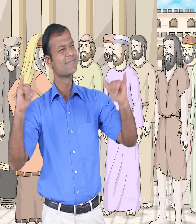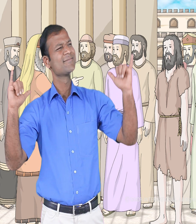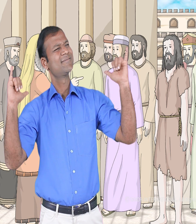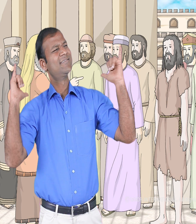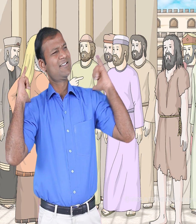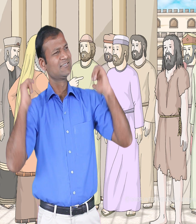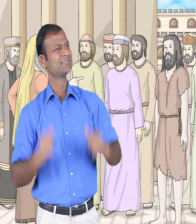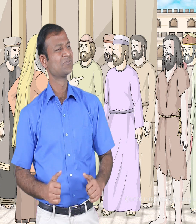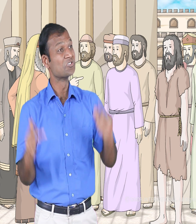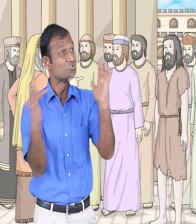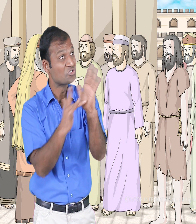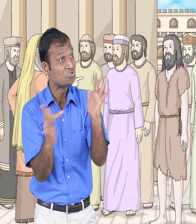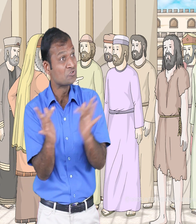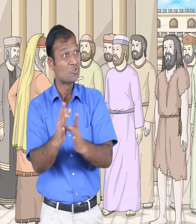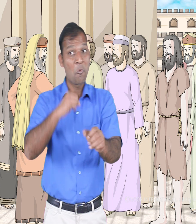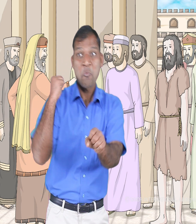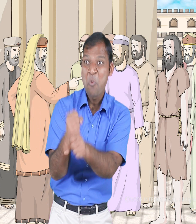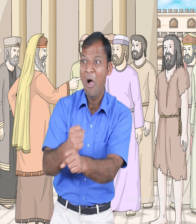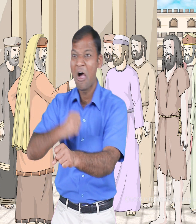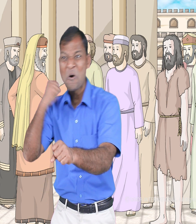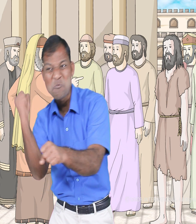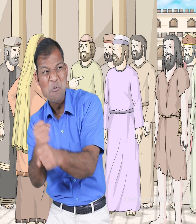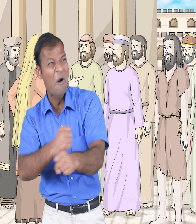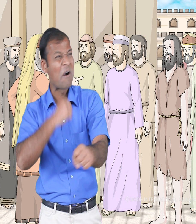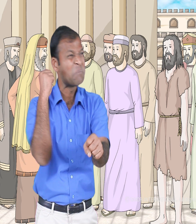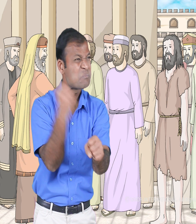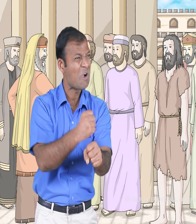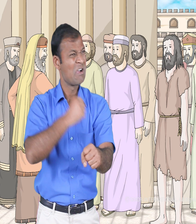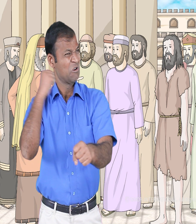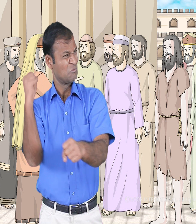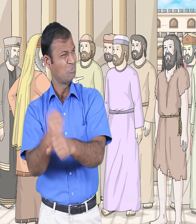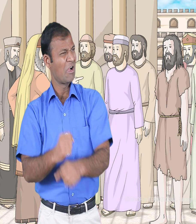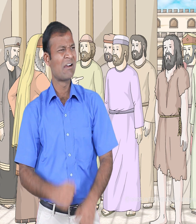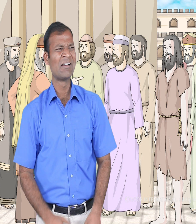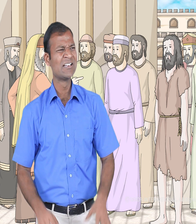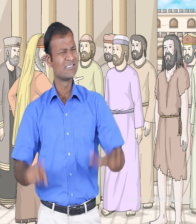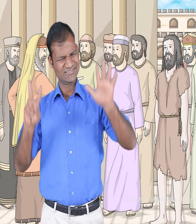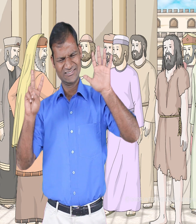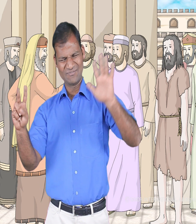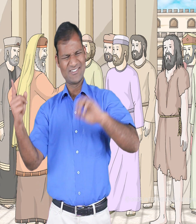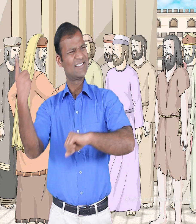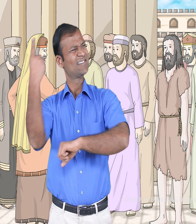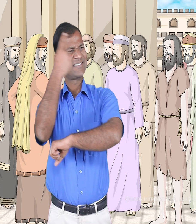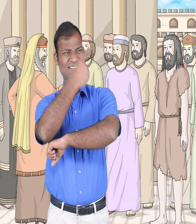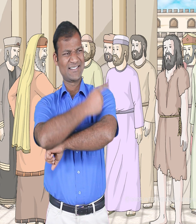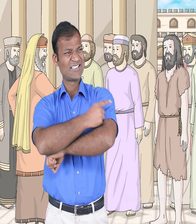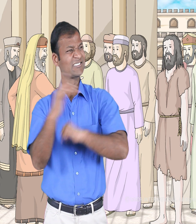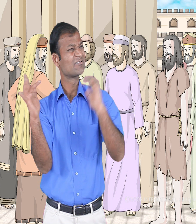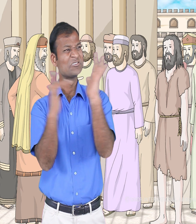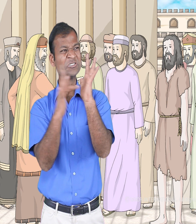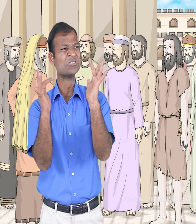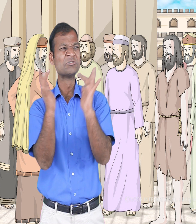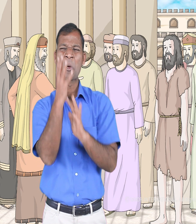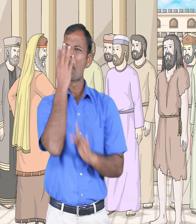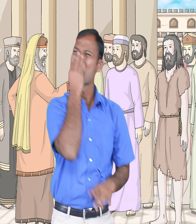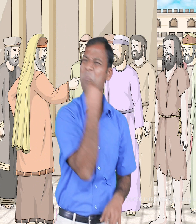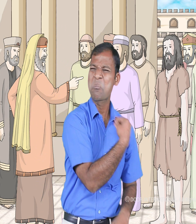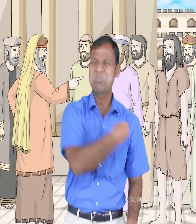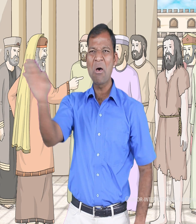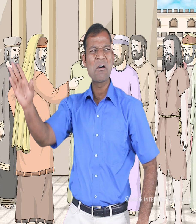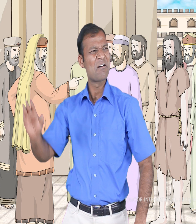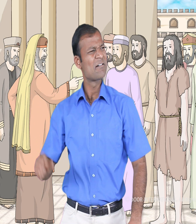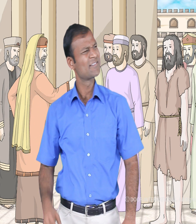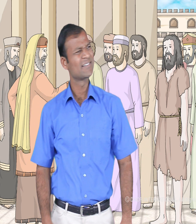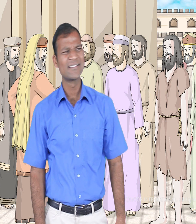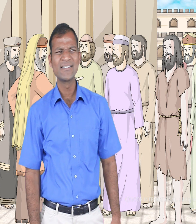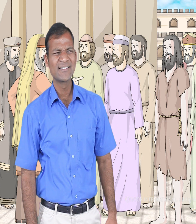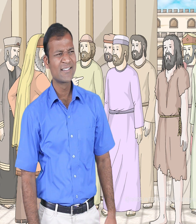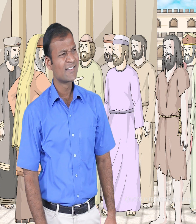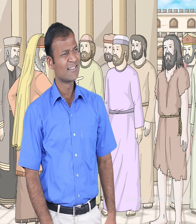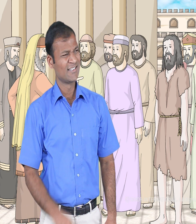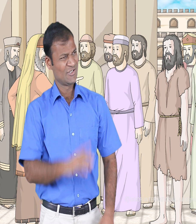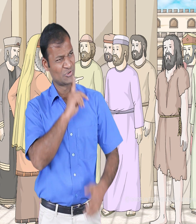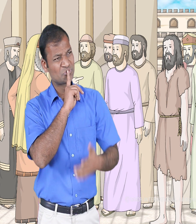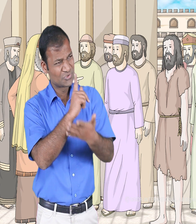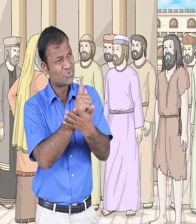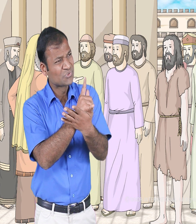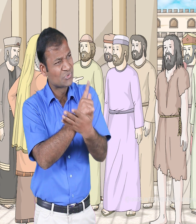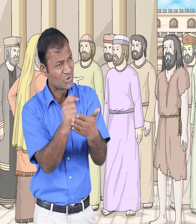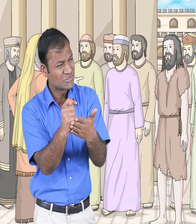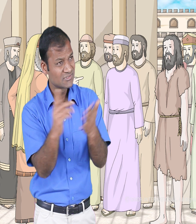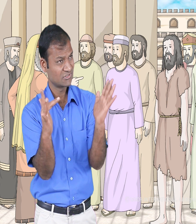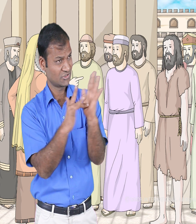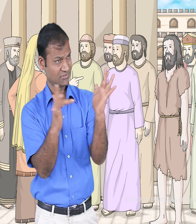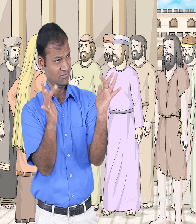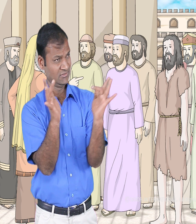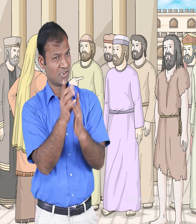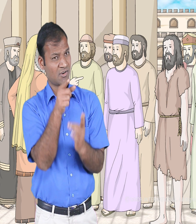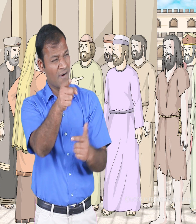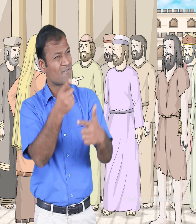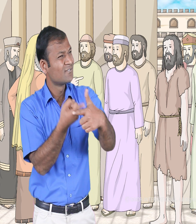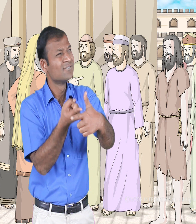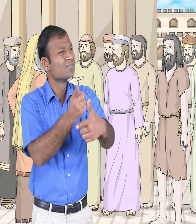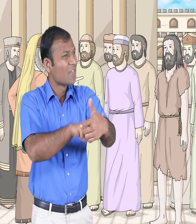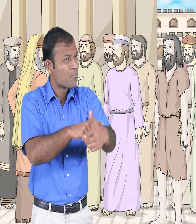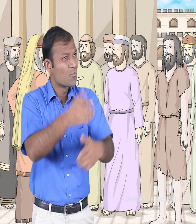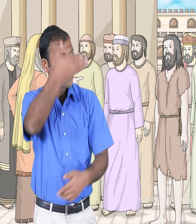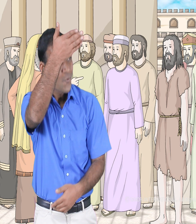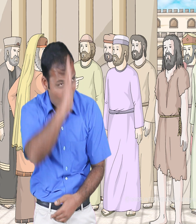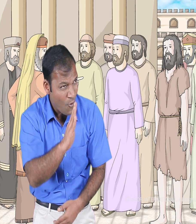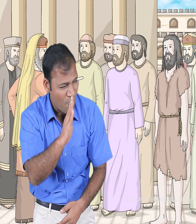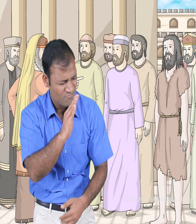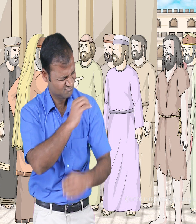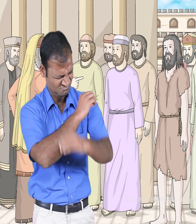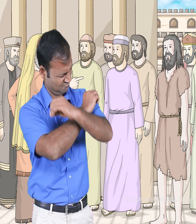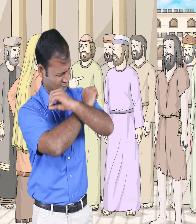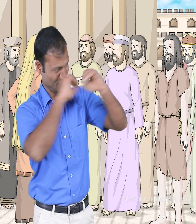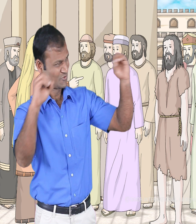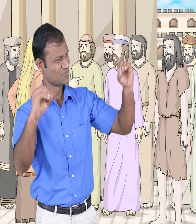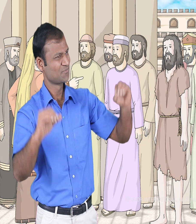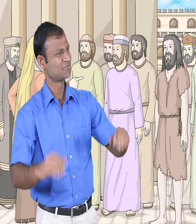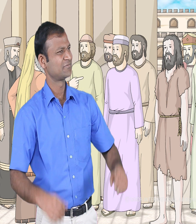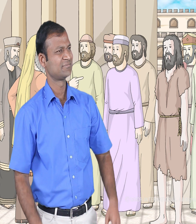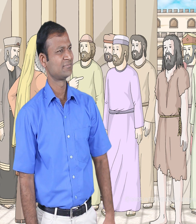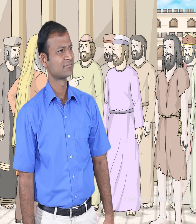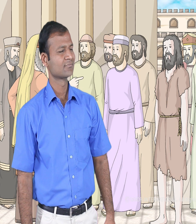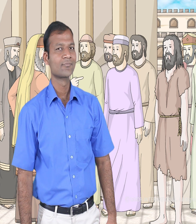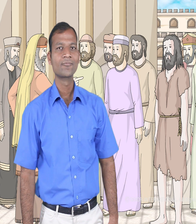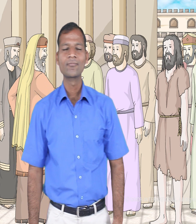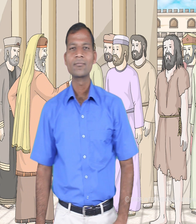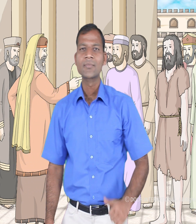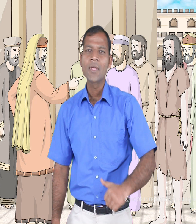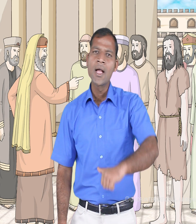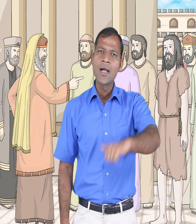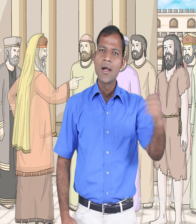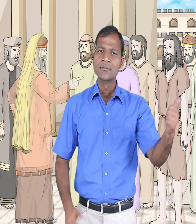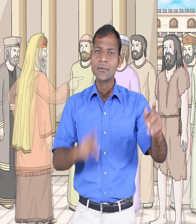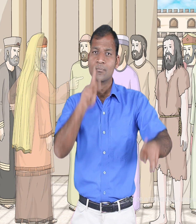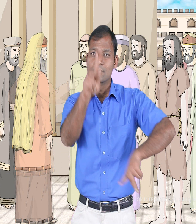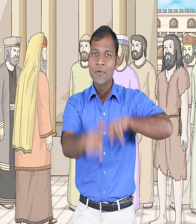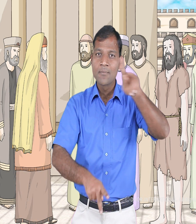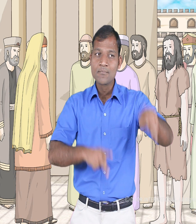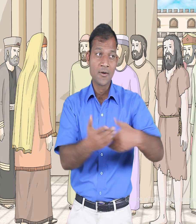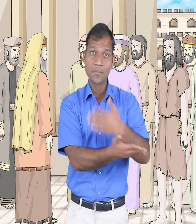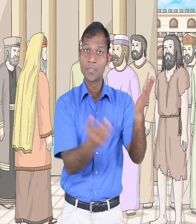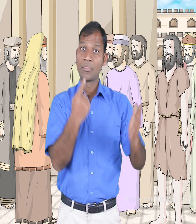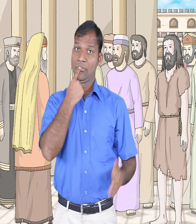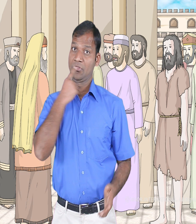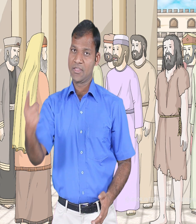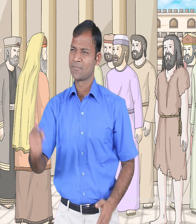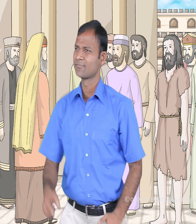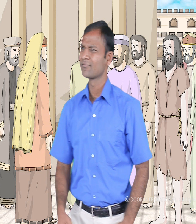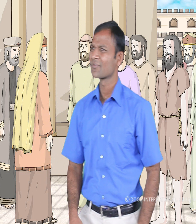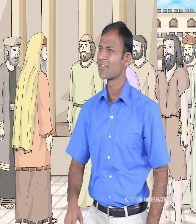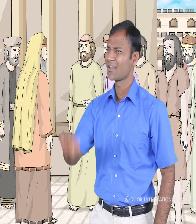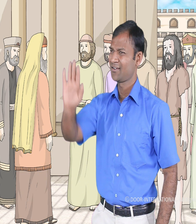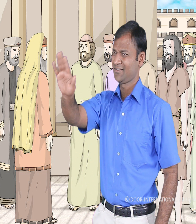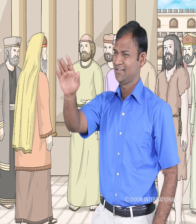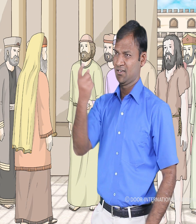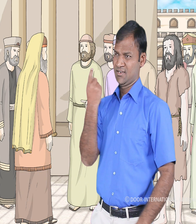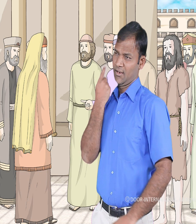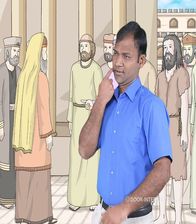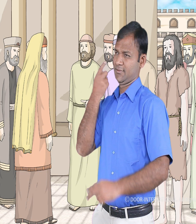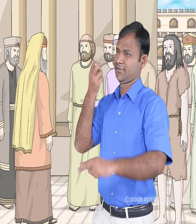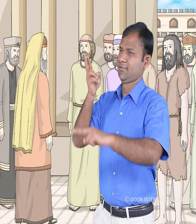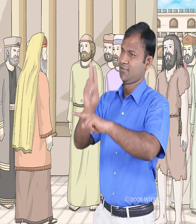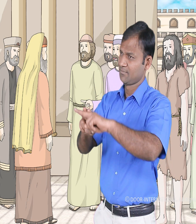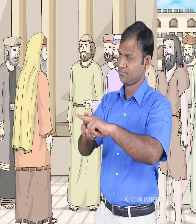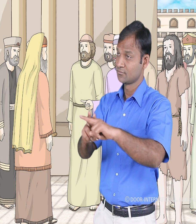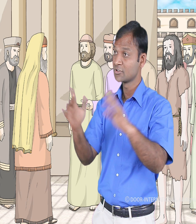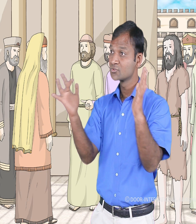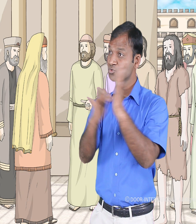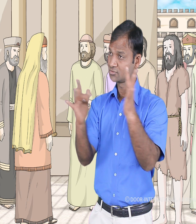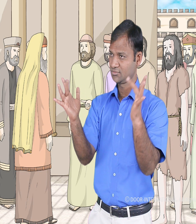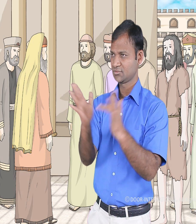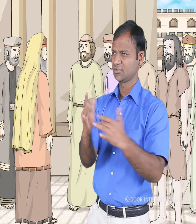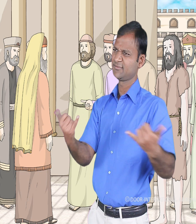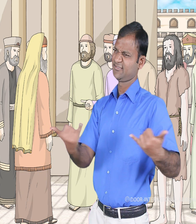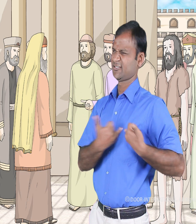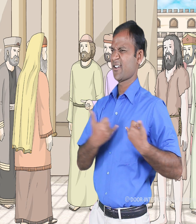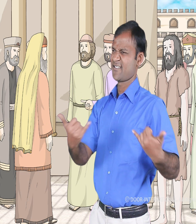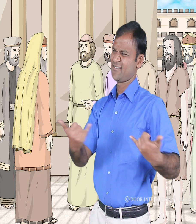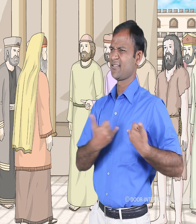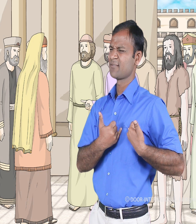The man answered, “He put mud on my eyes, and I washed, and now I can see.”